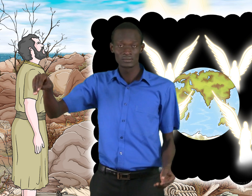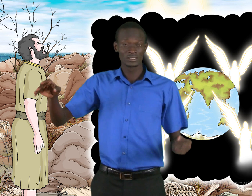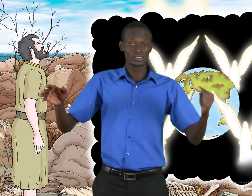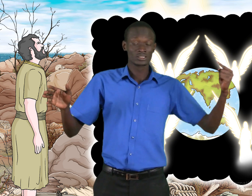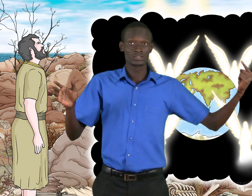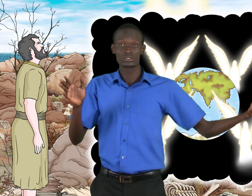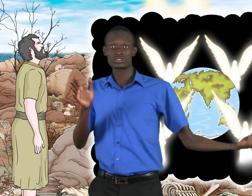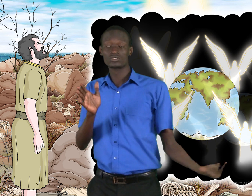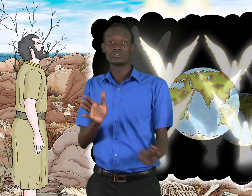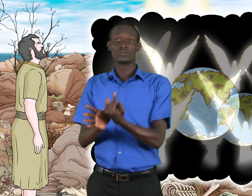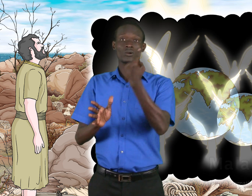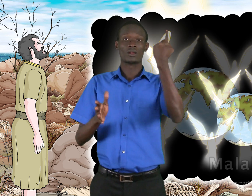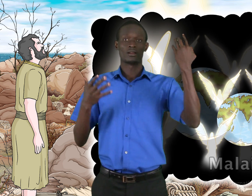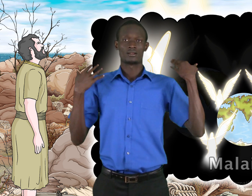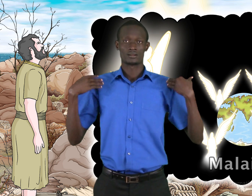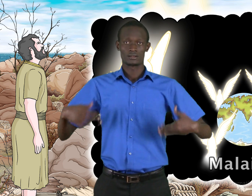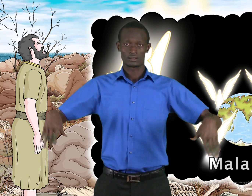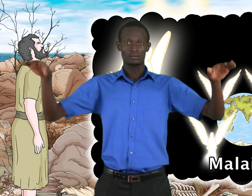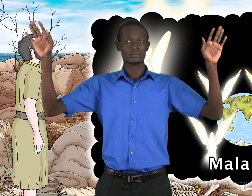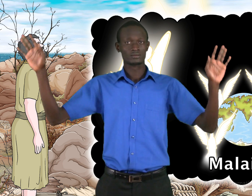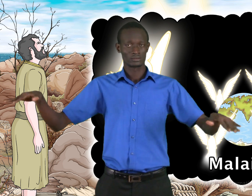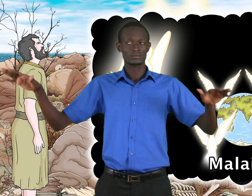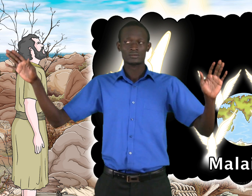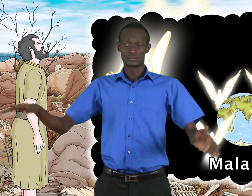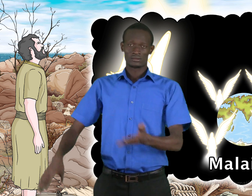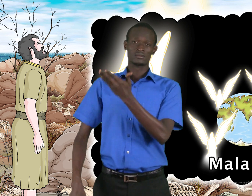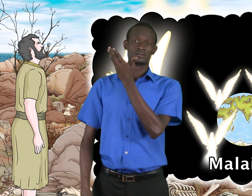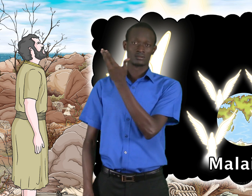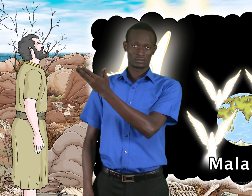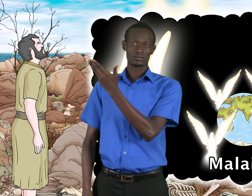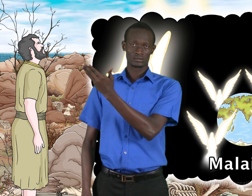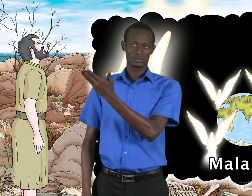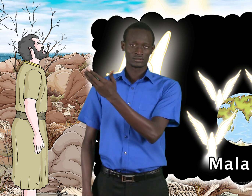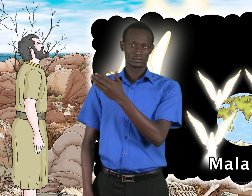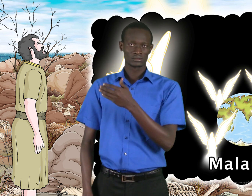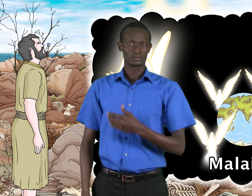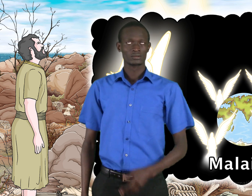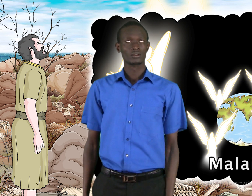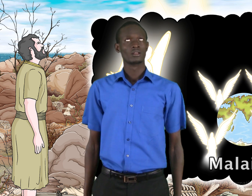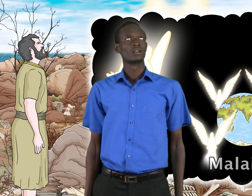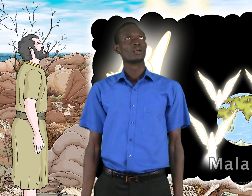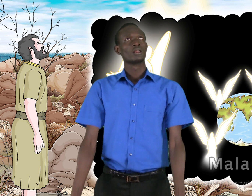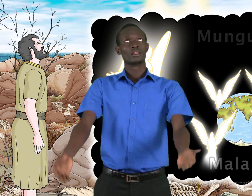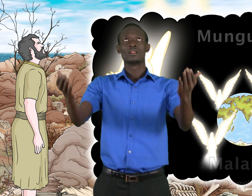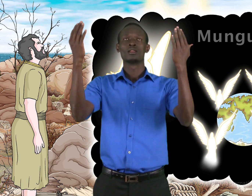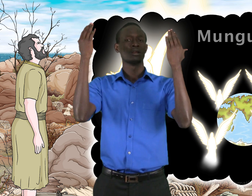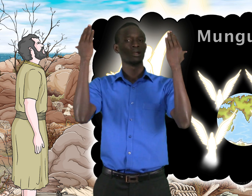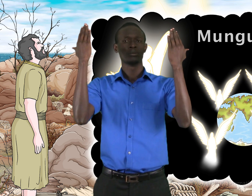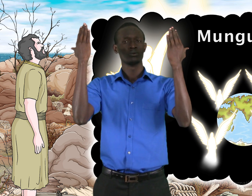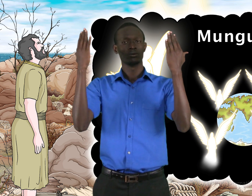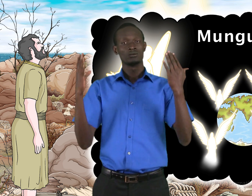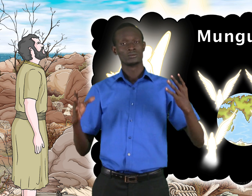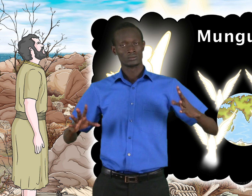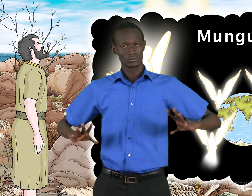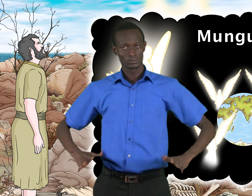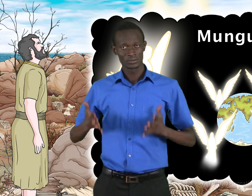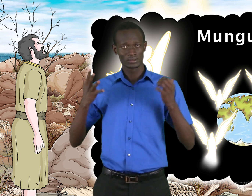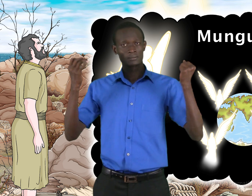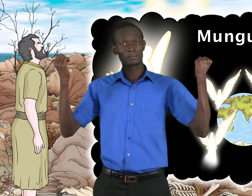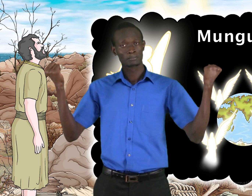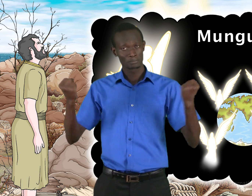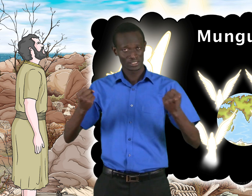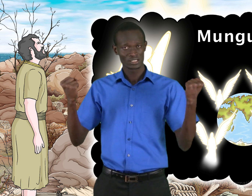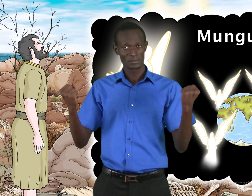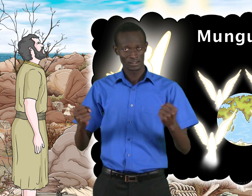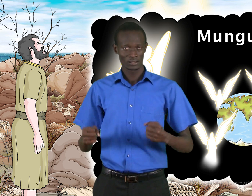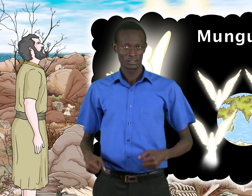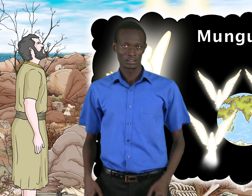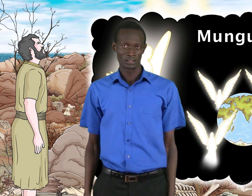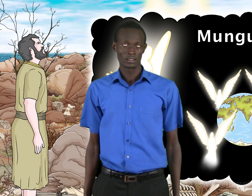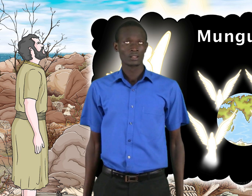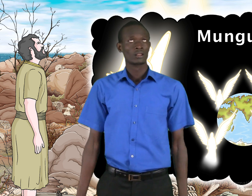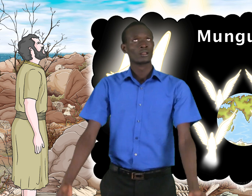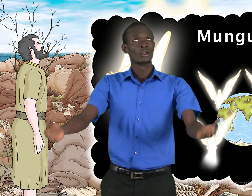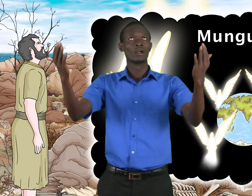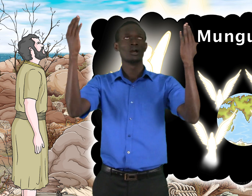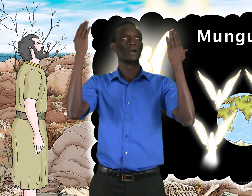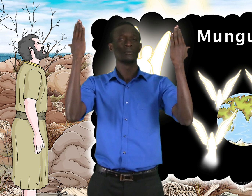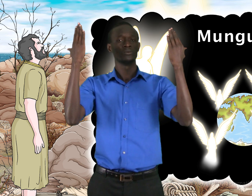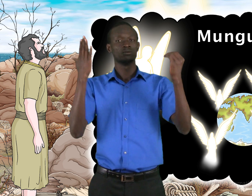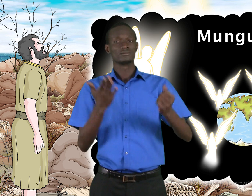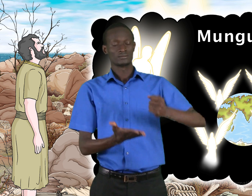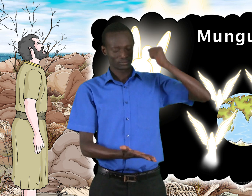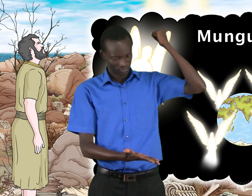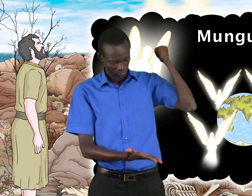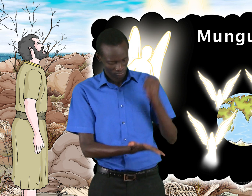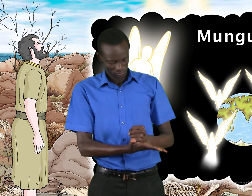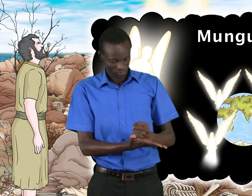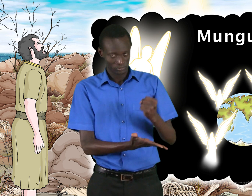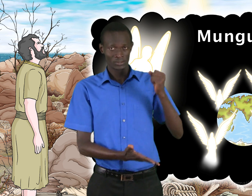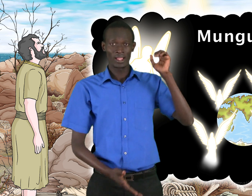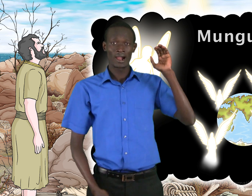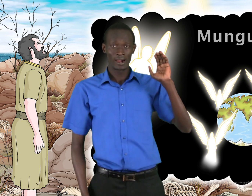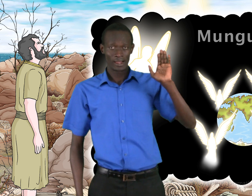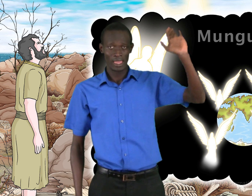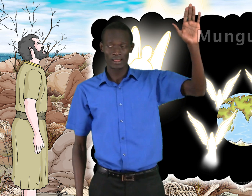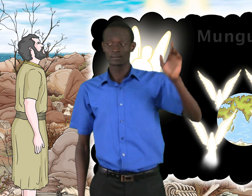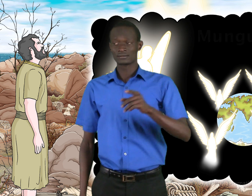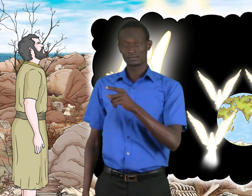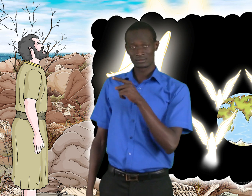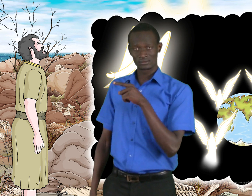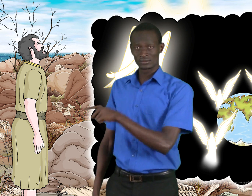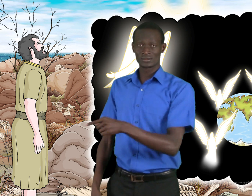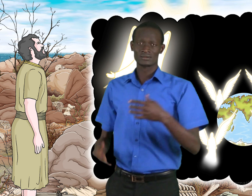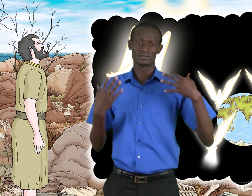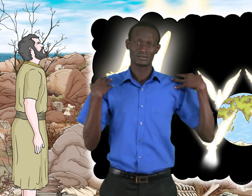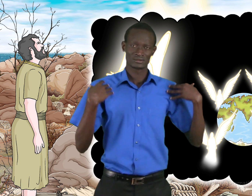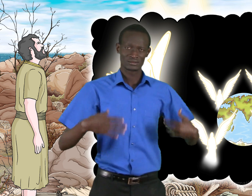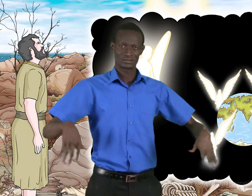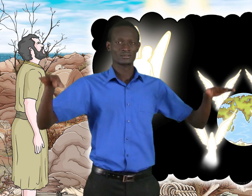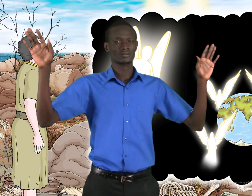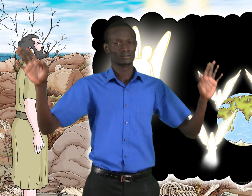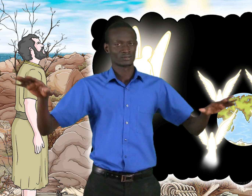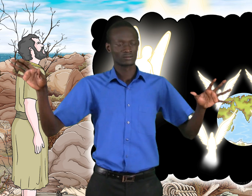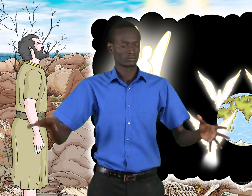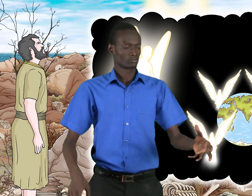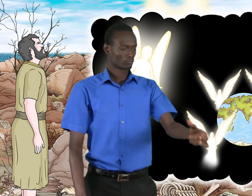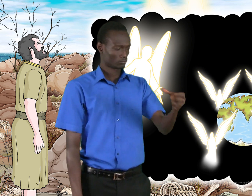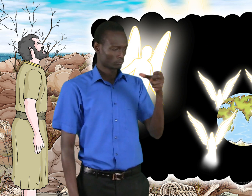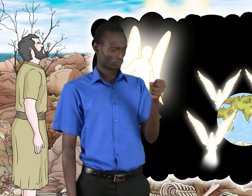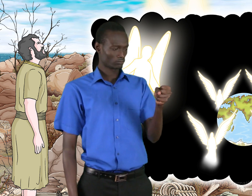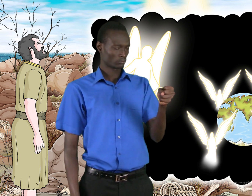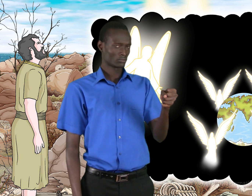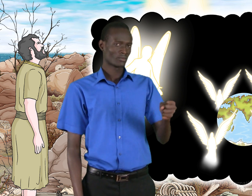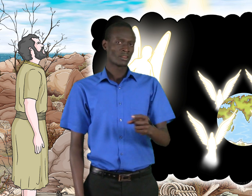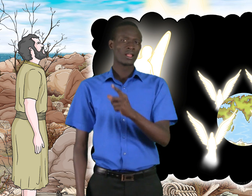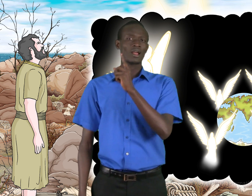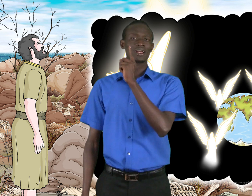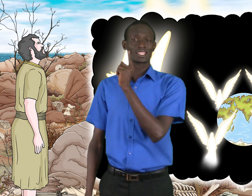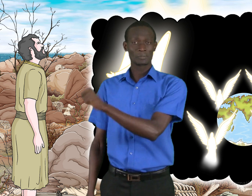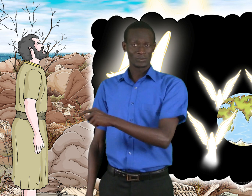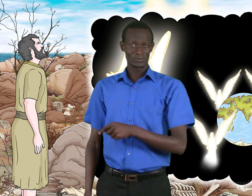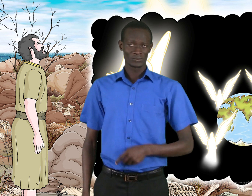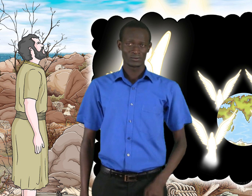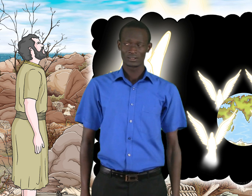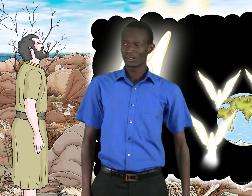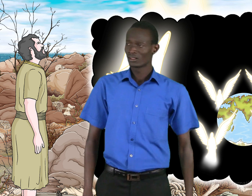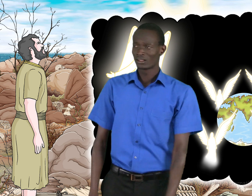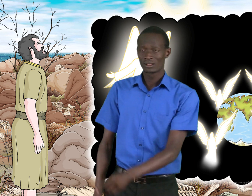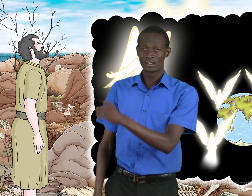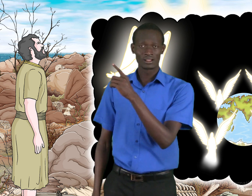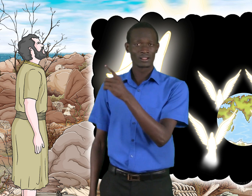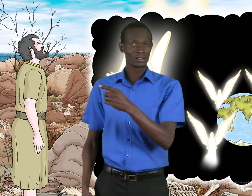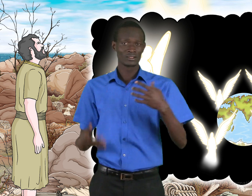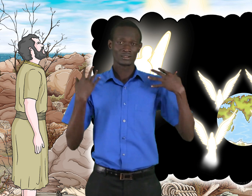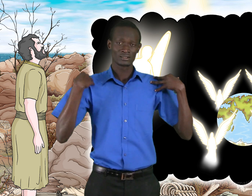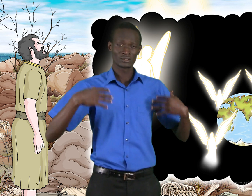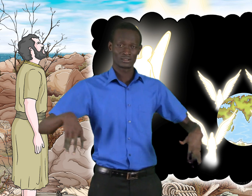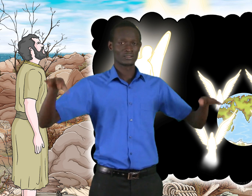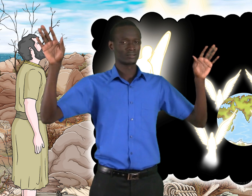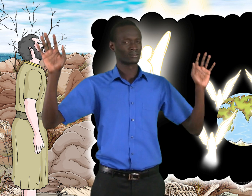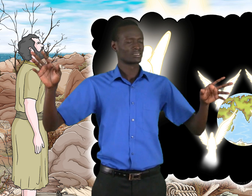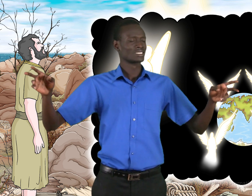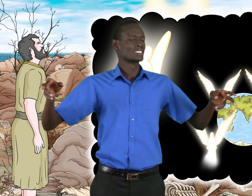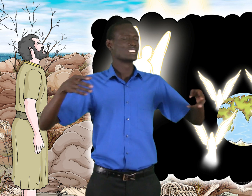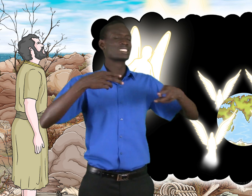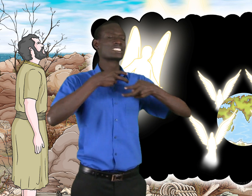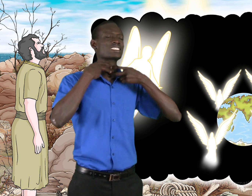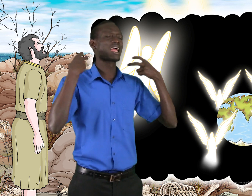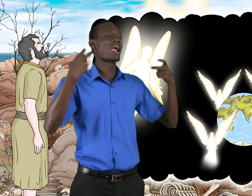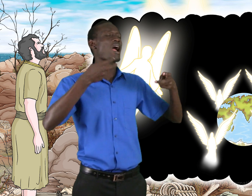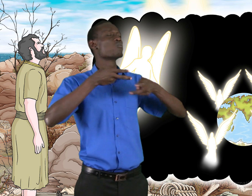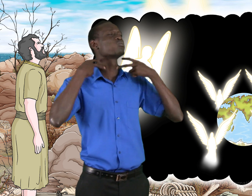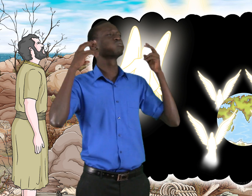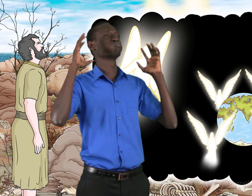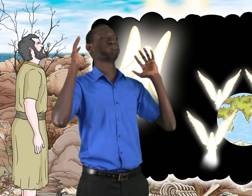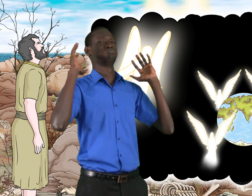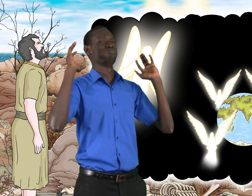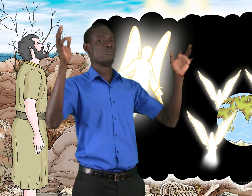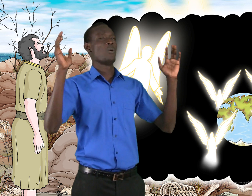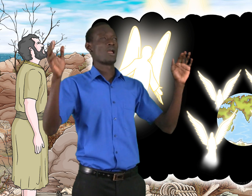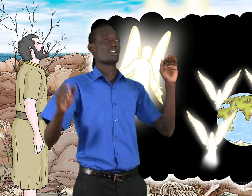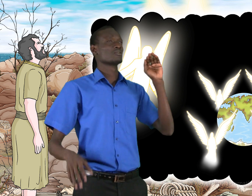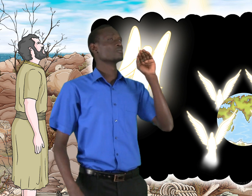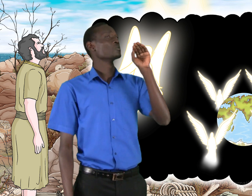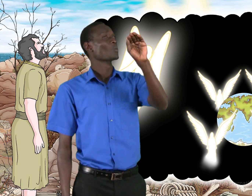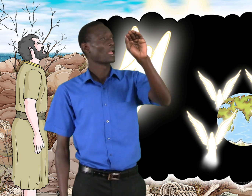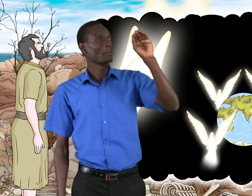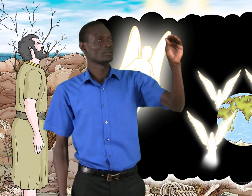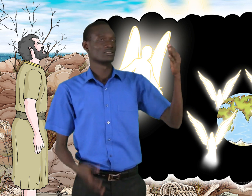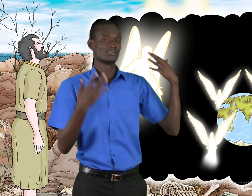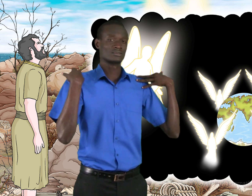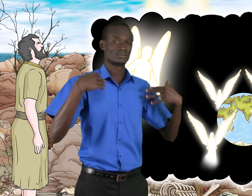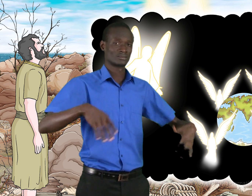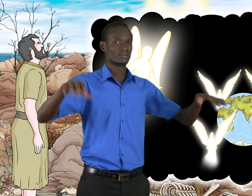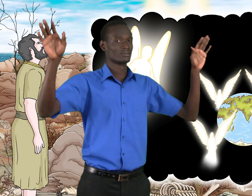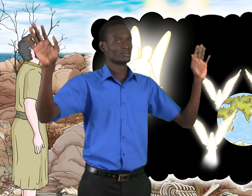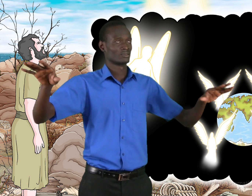And I saw another angel ascending from the east, with the seal of the living God.